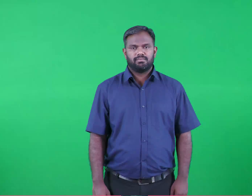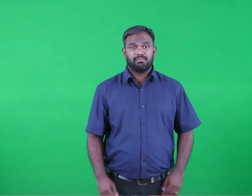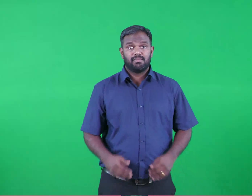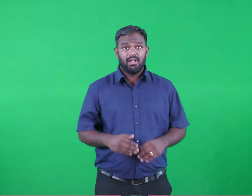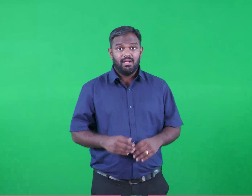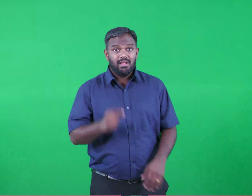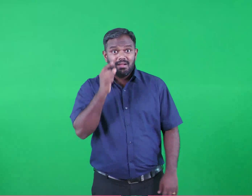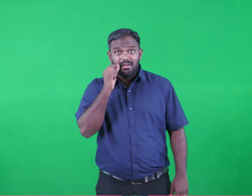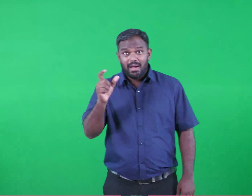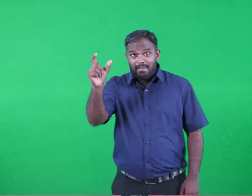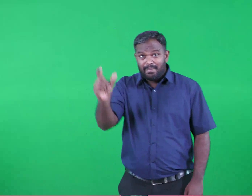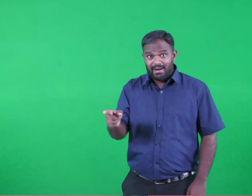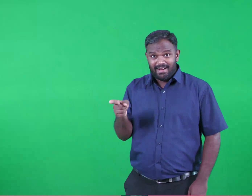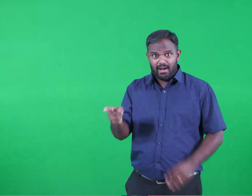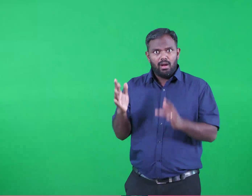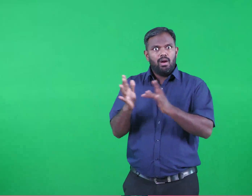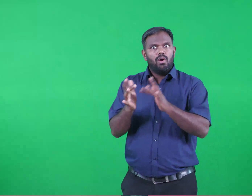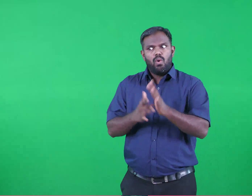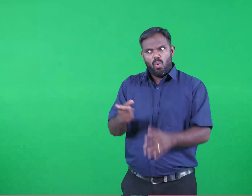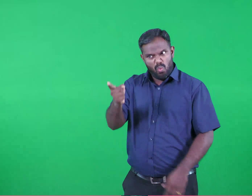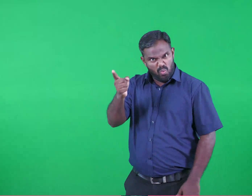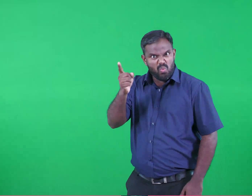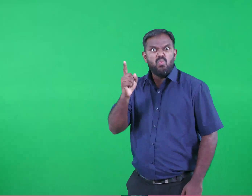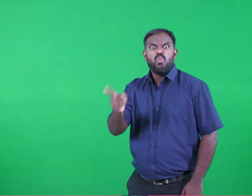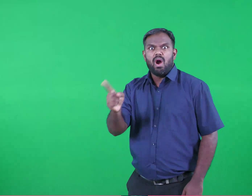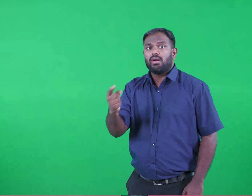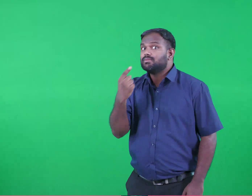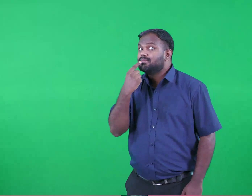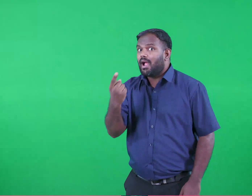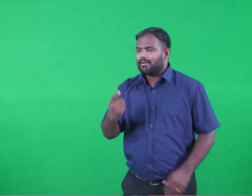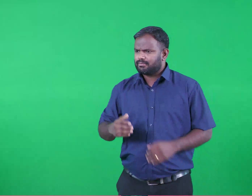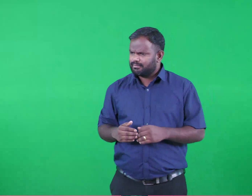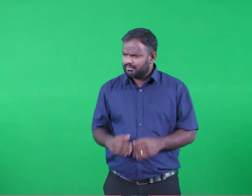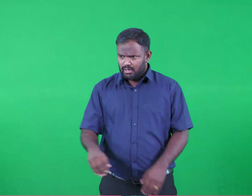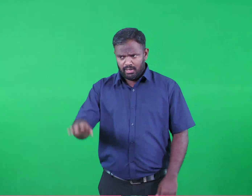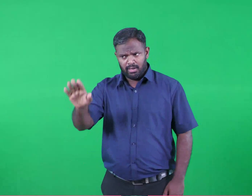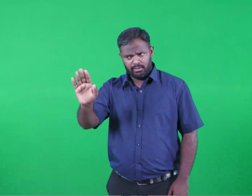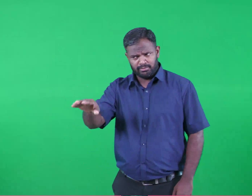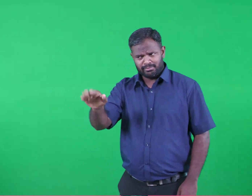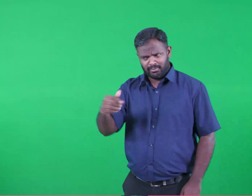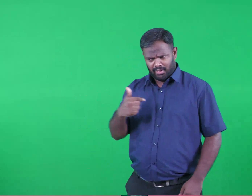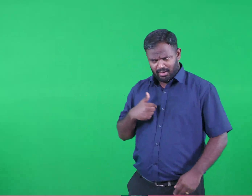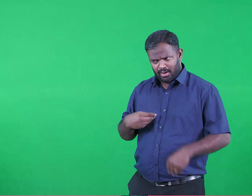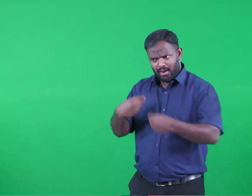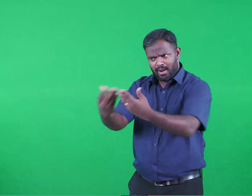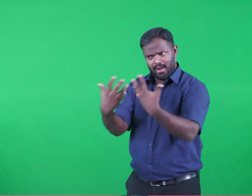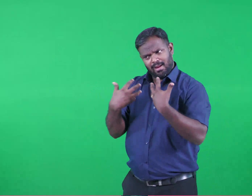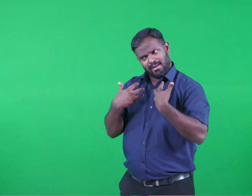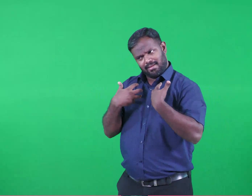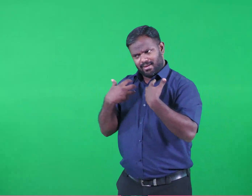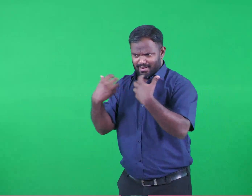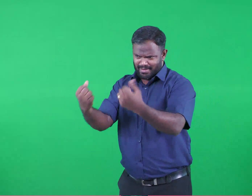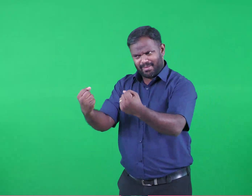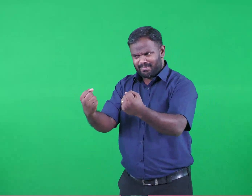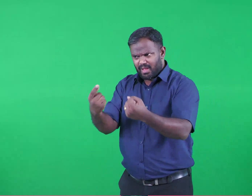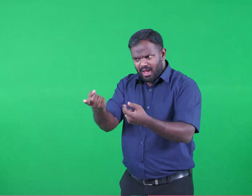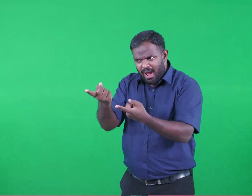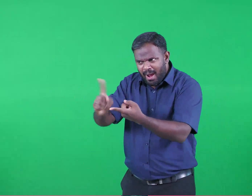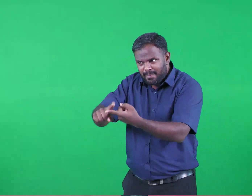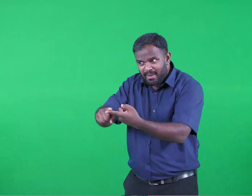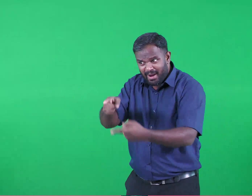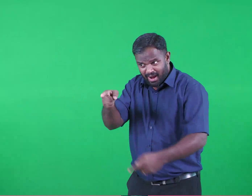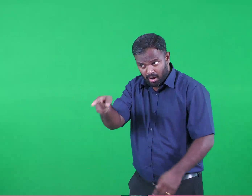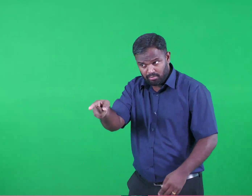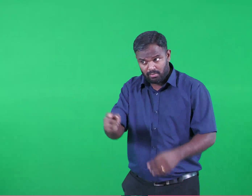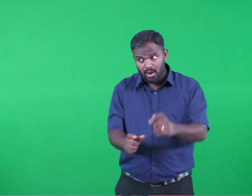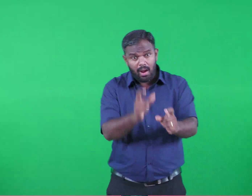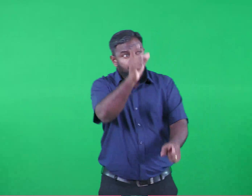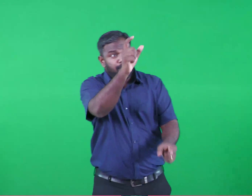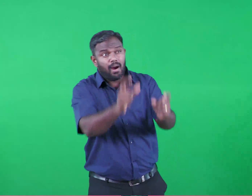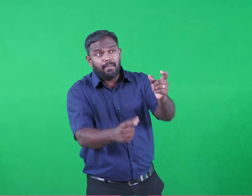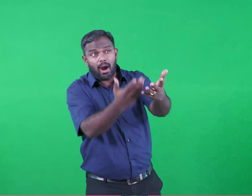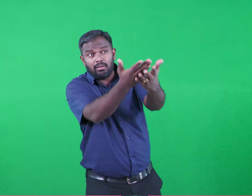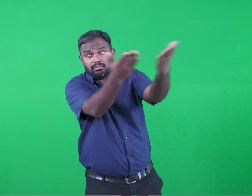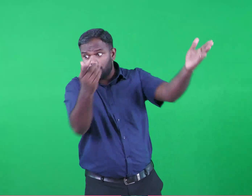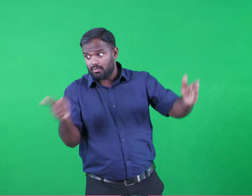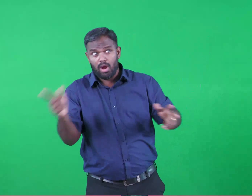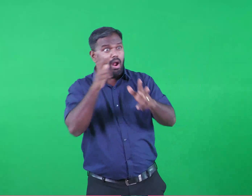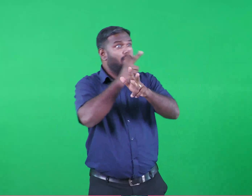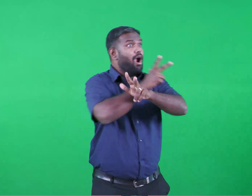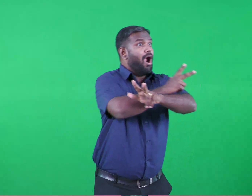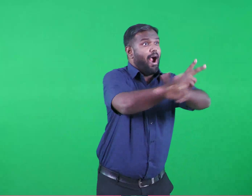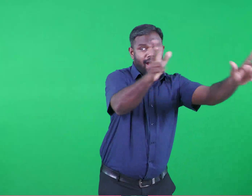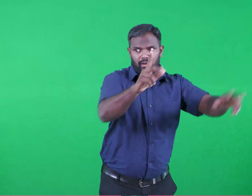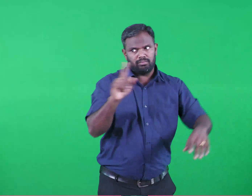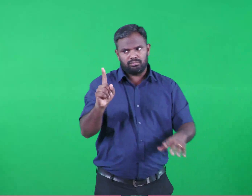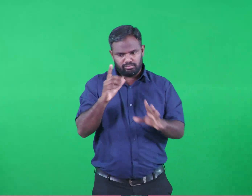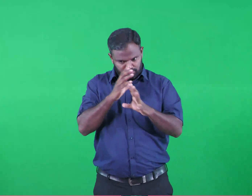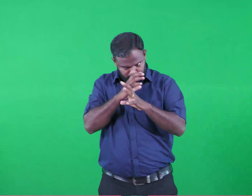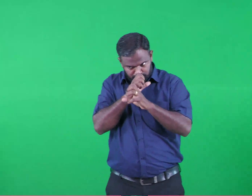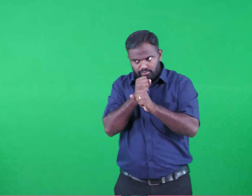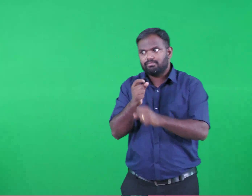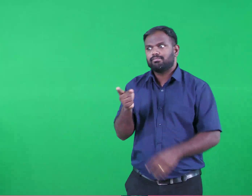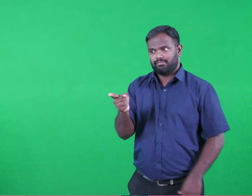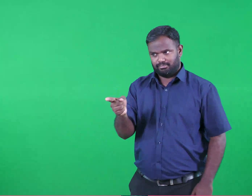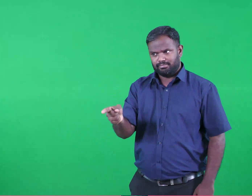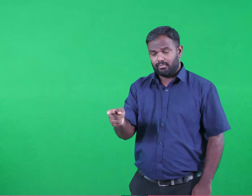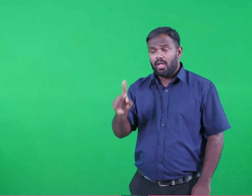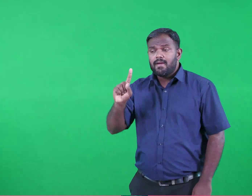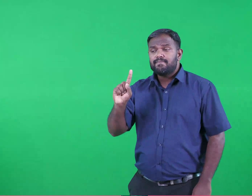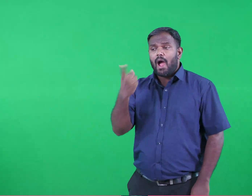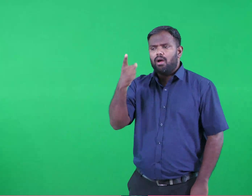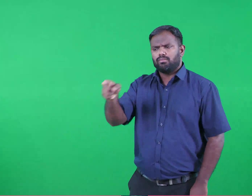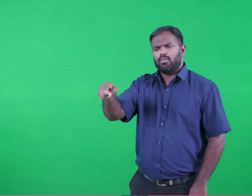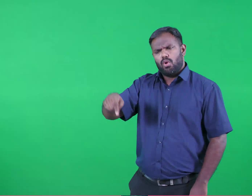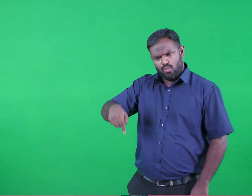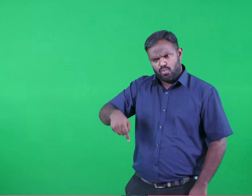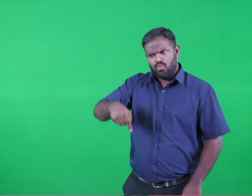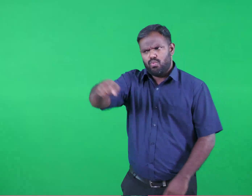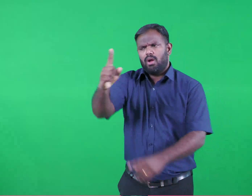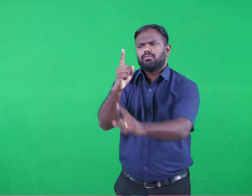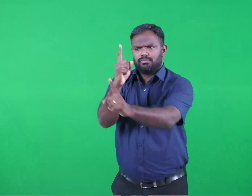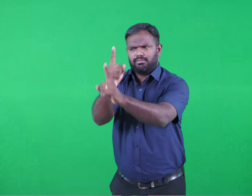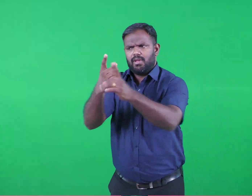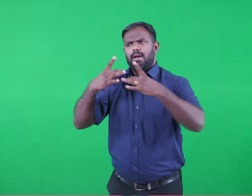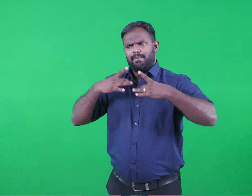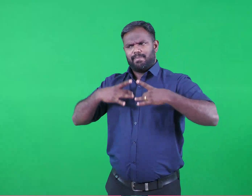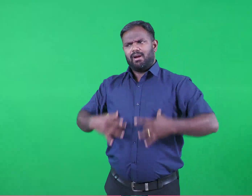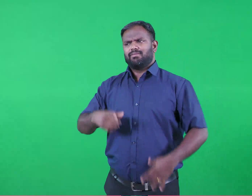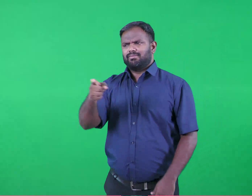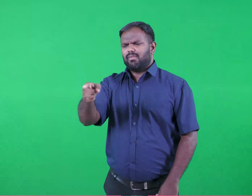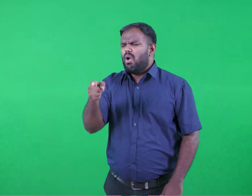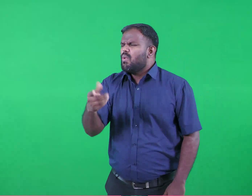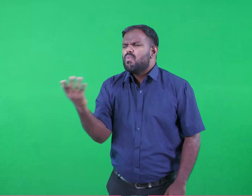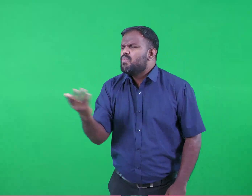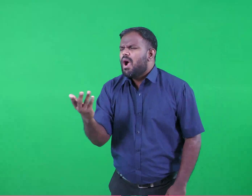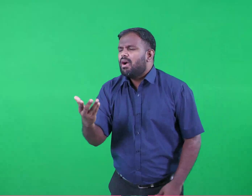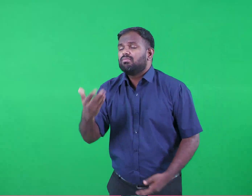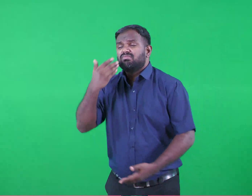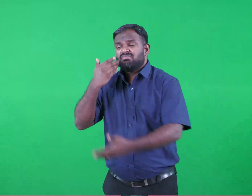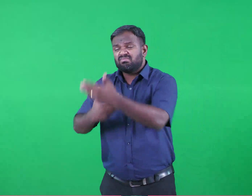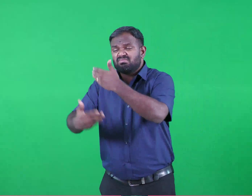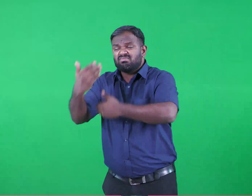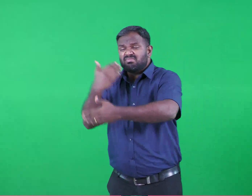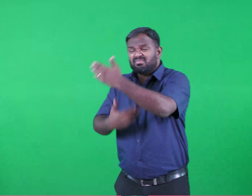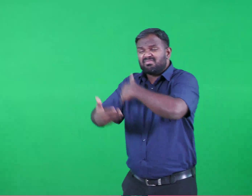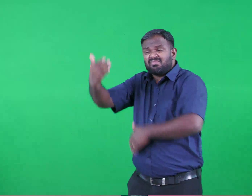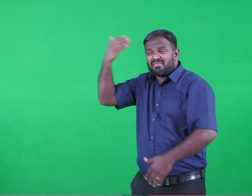Jesus promptly sent him away with a stern warning: "See that you don' t tell anyone.